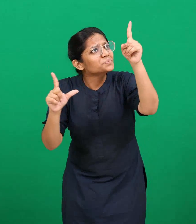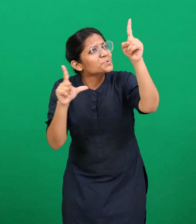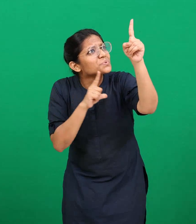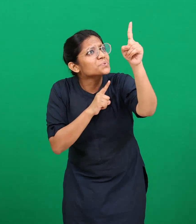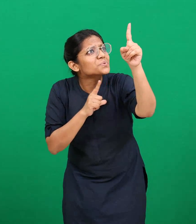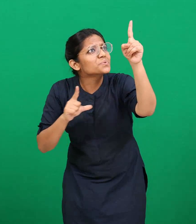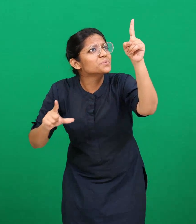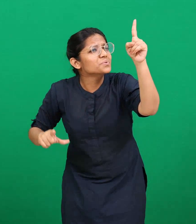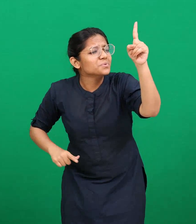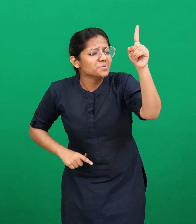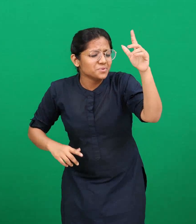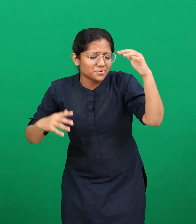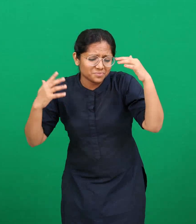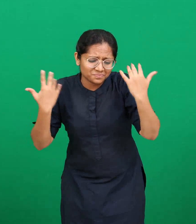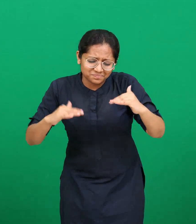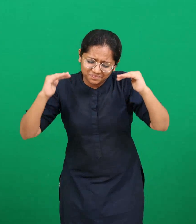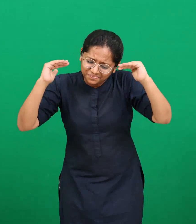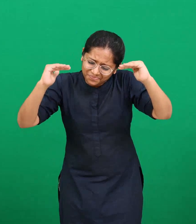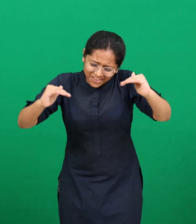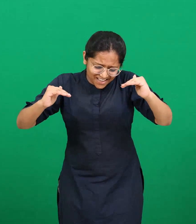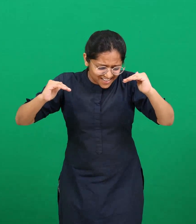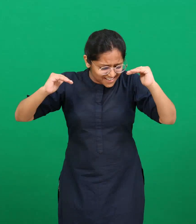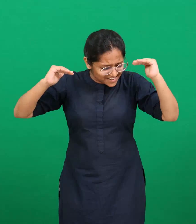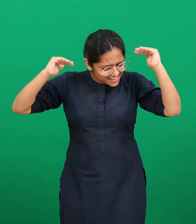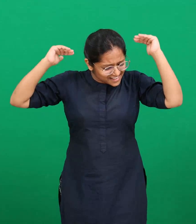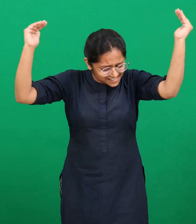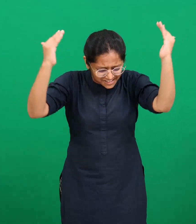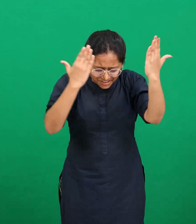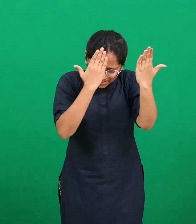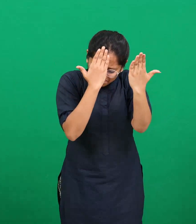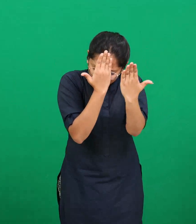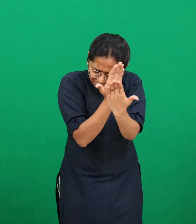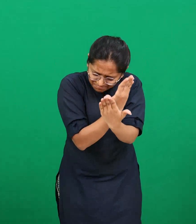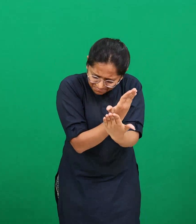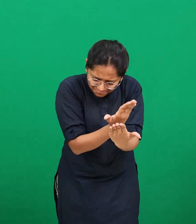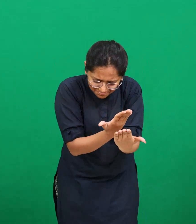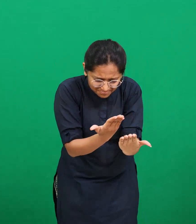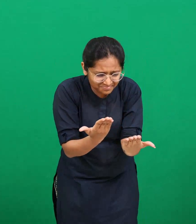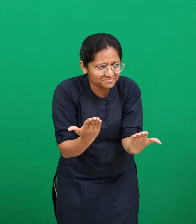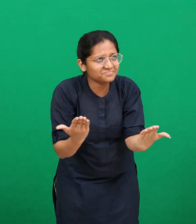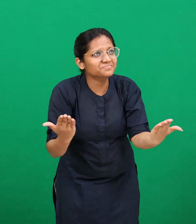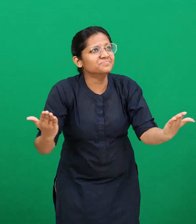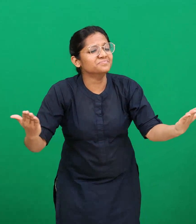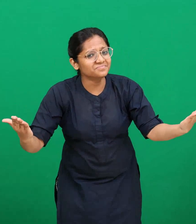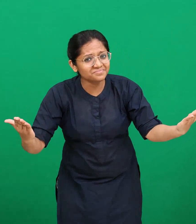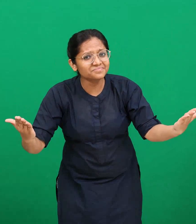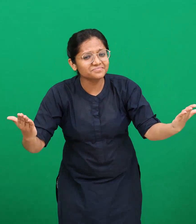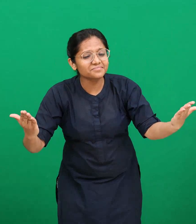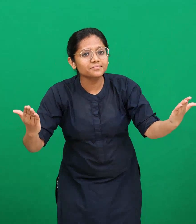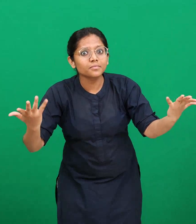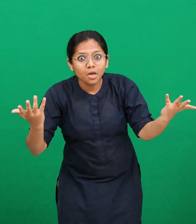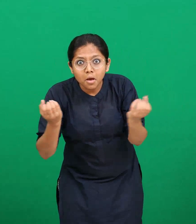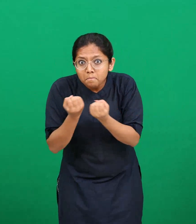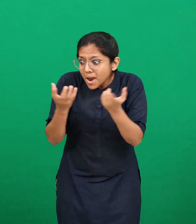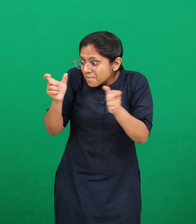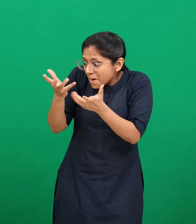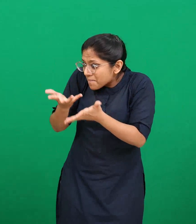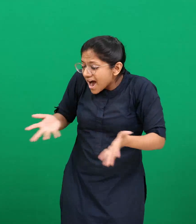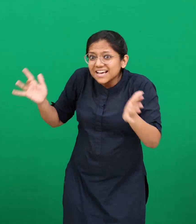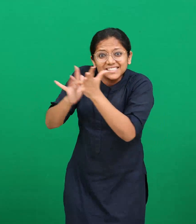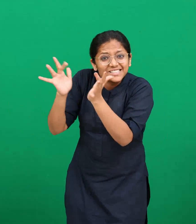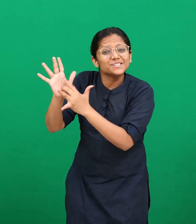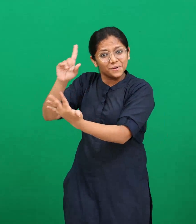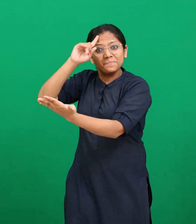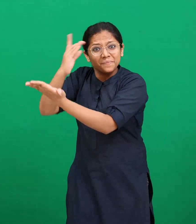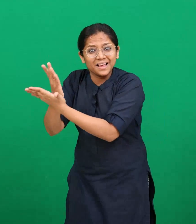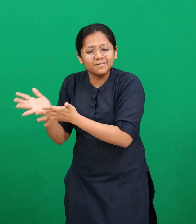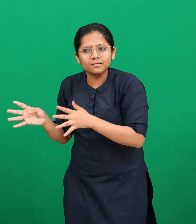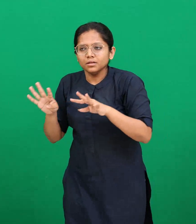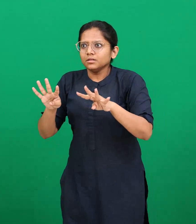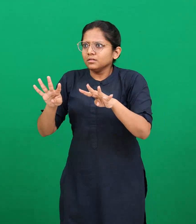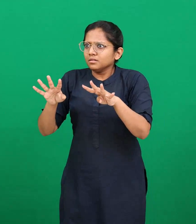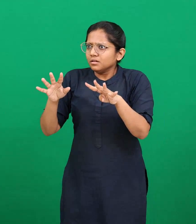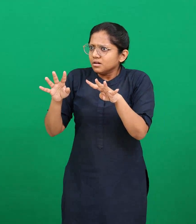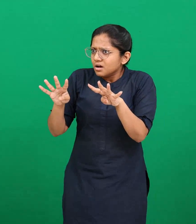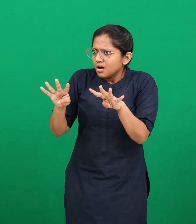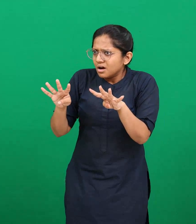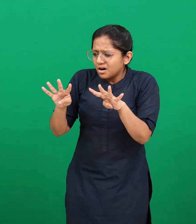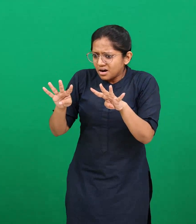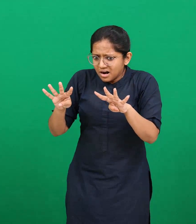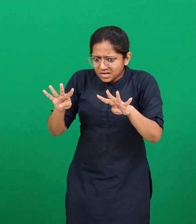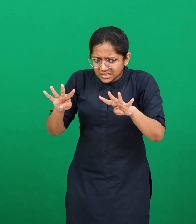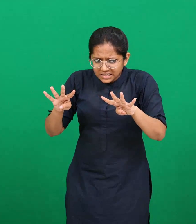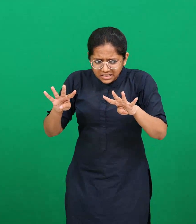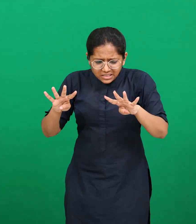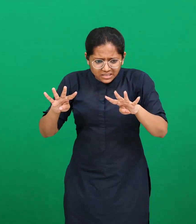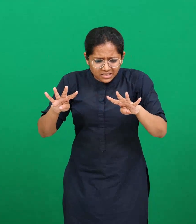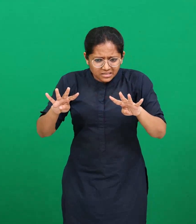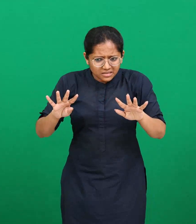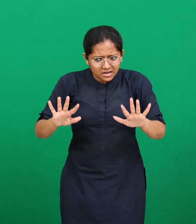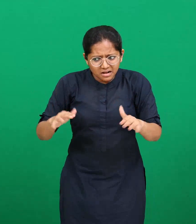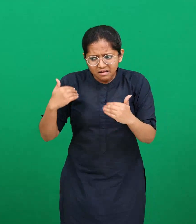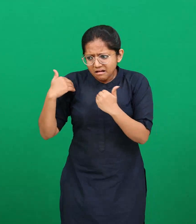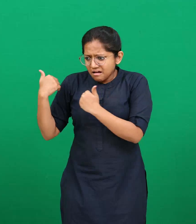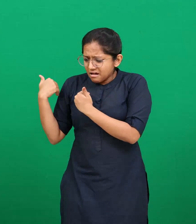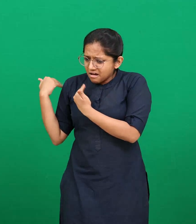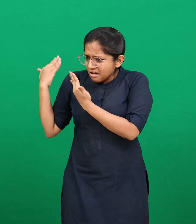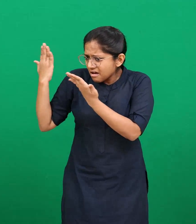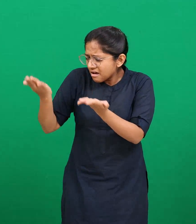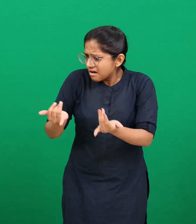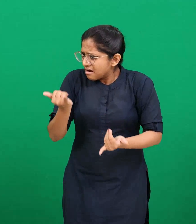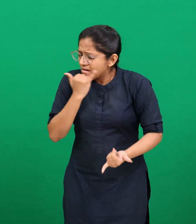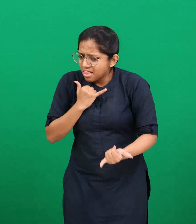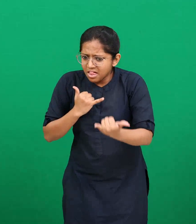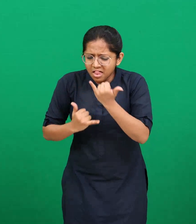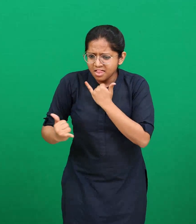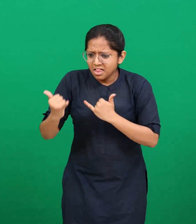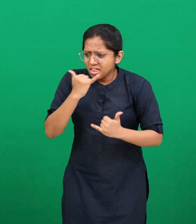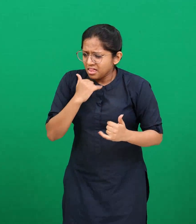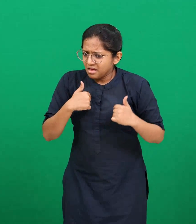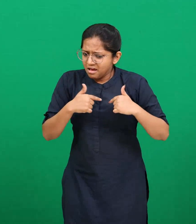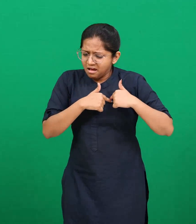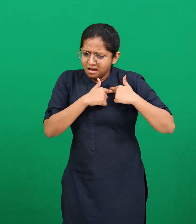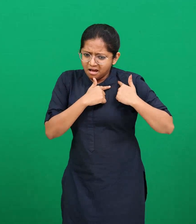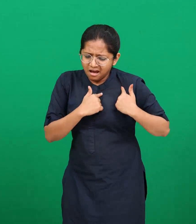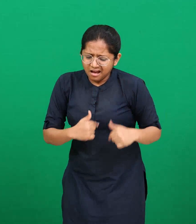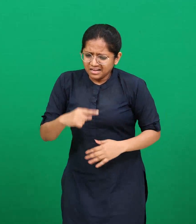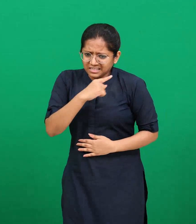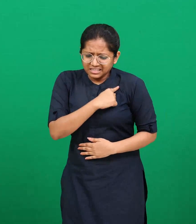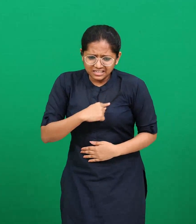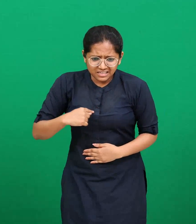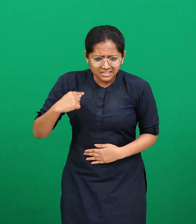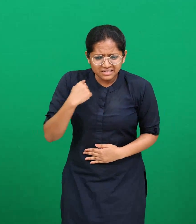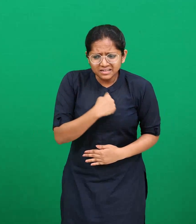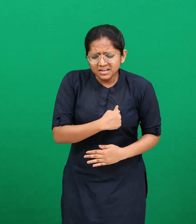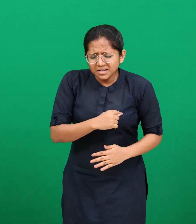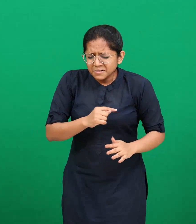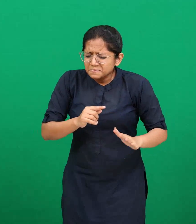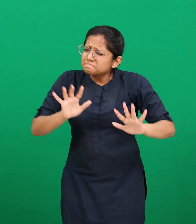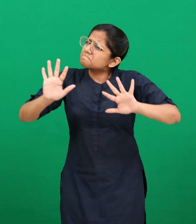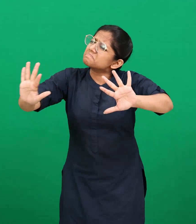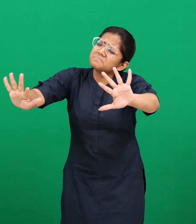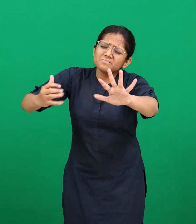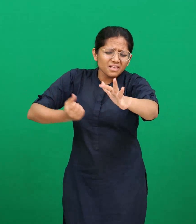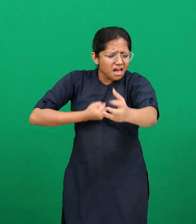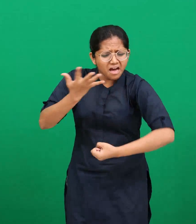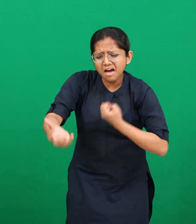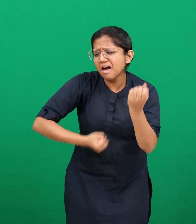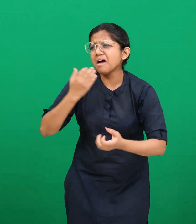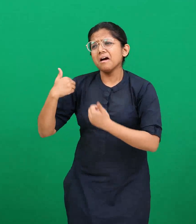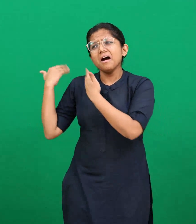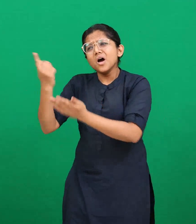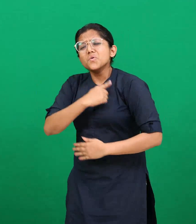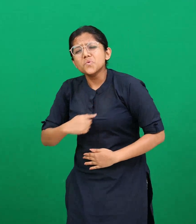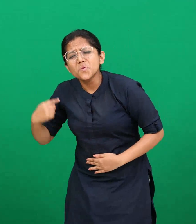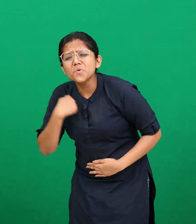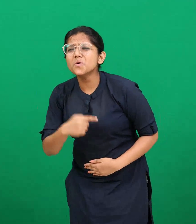So the name of the Lord Jesus was held in high honor.